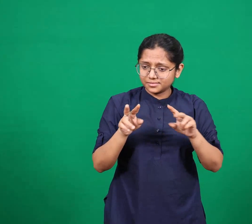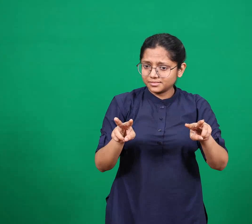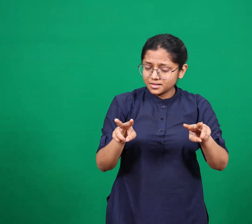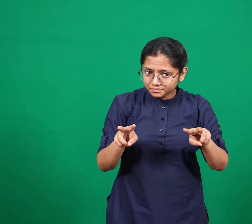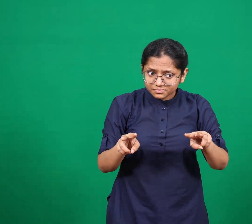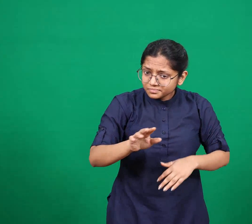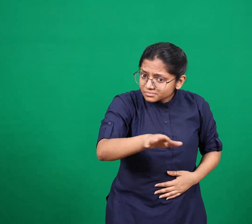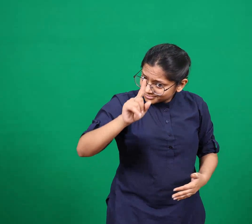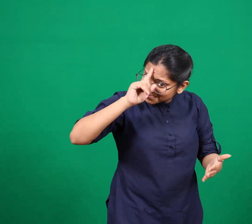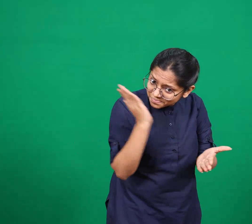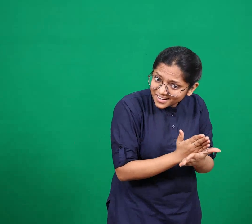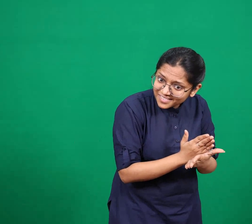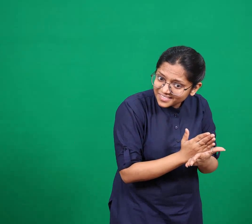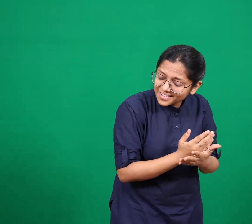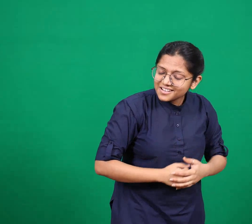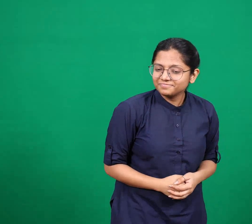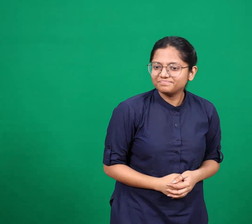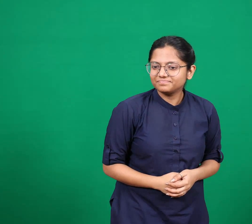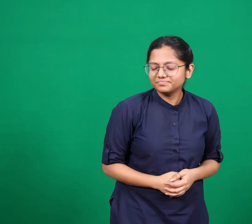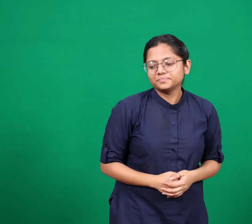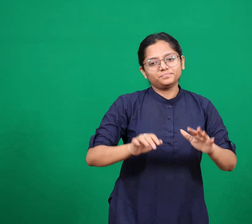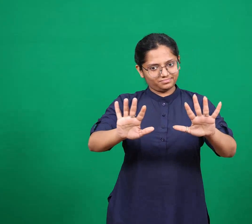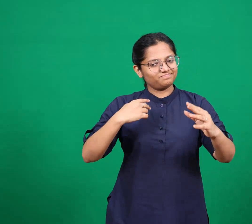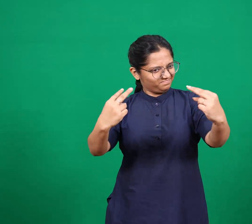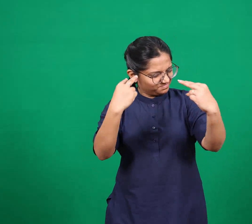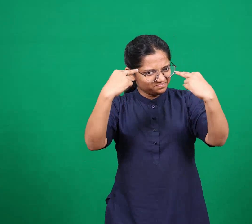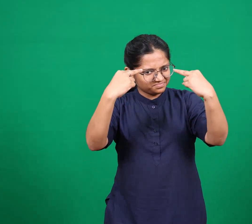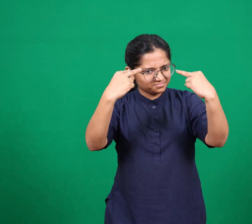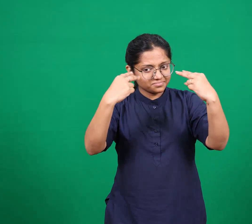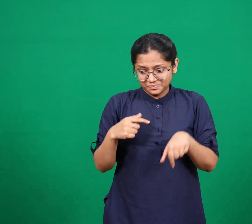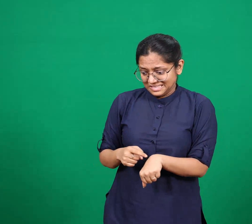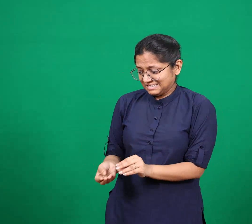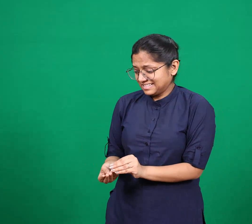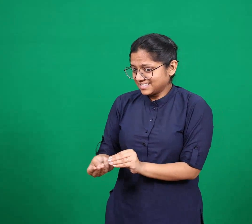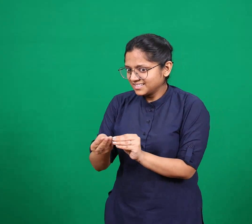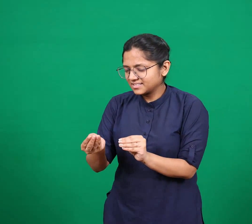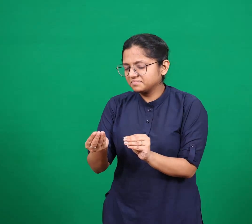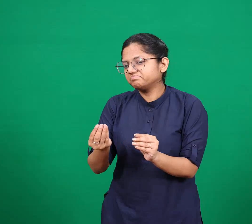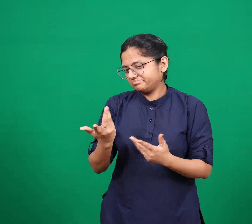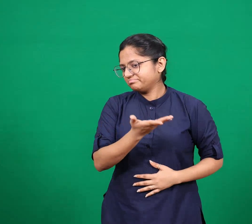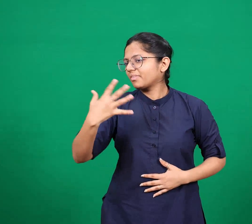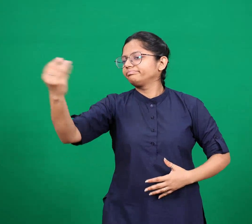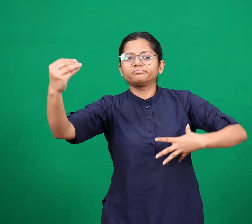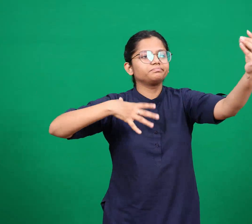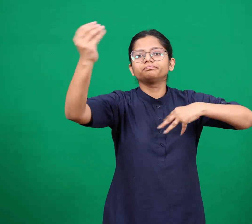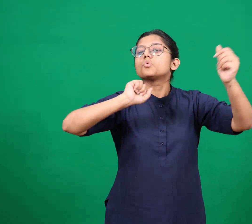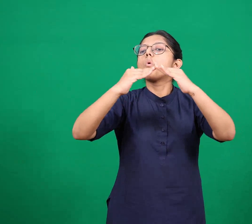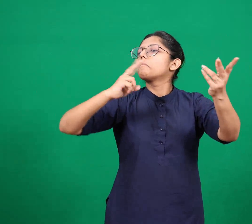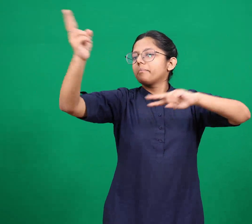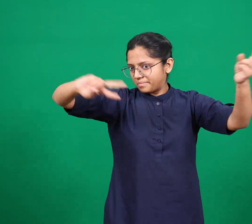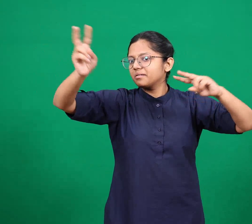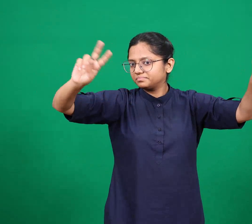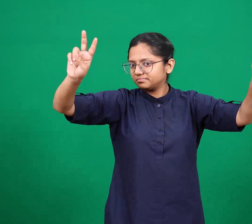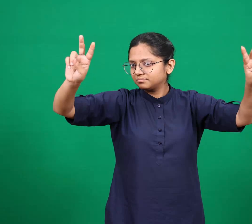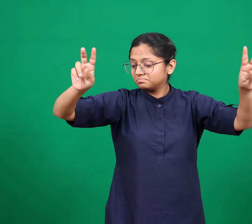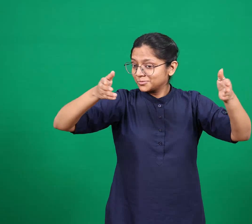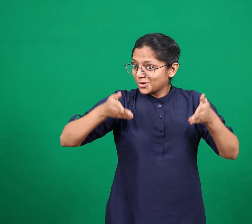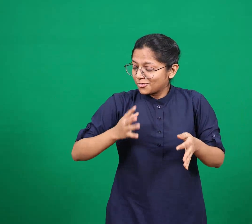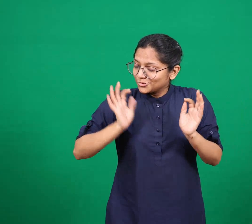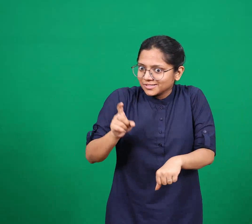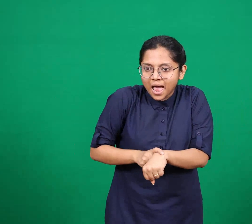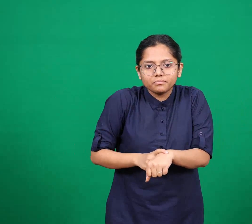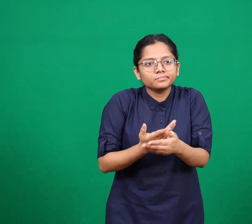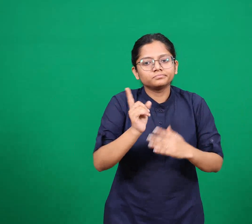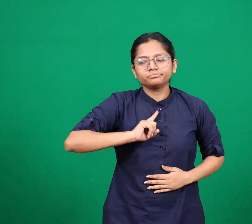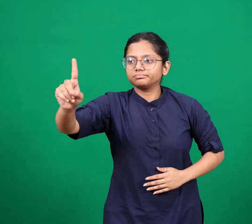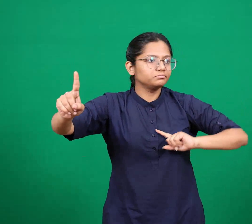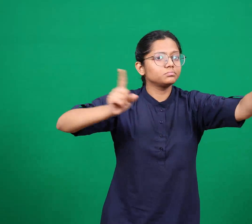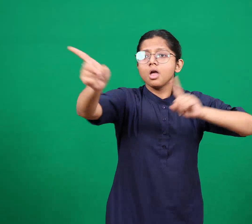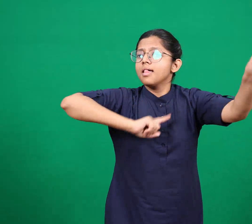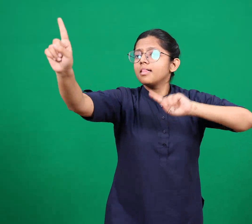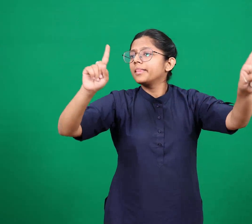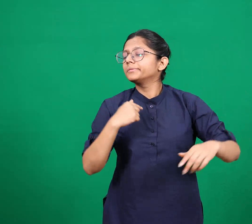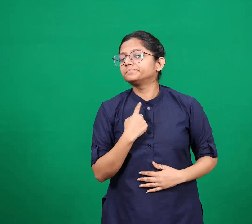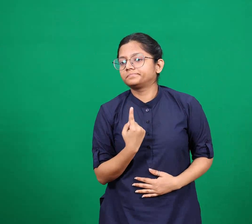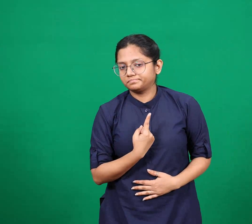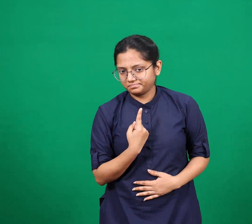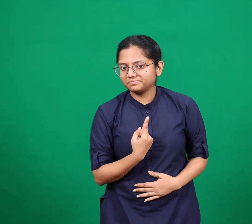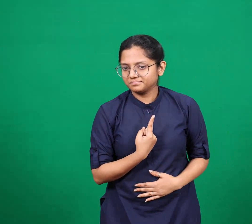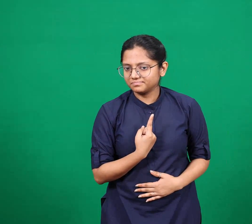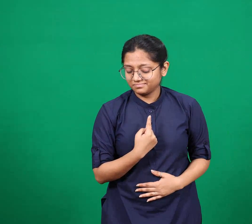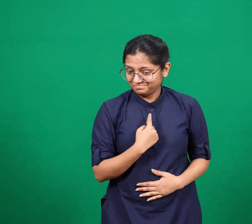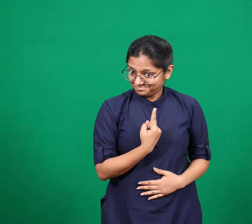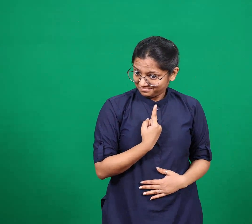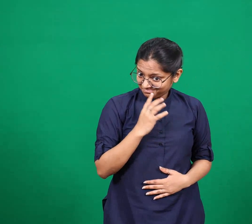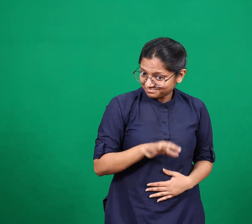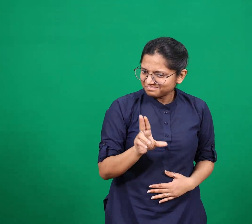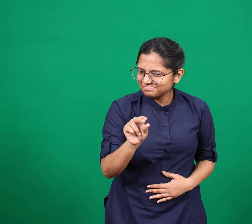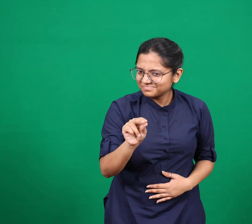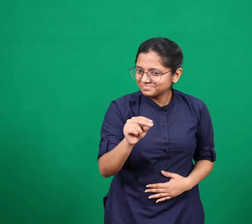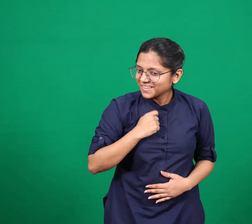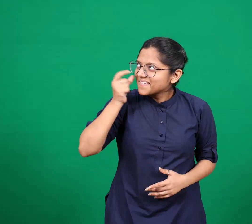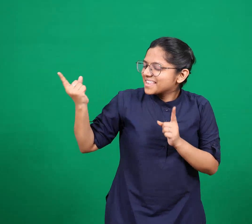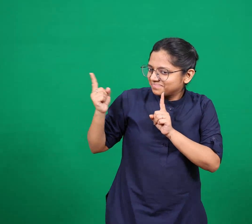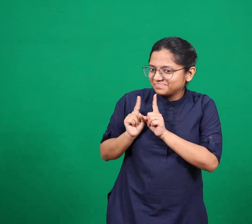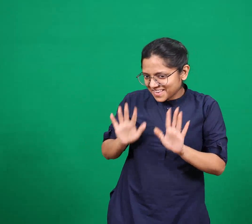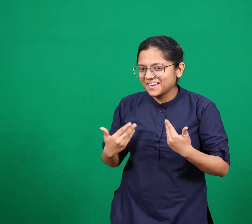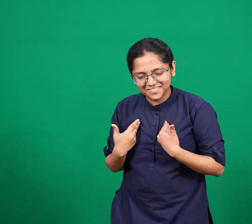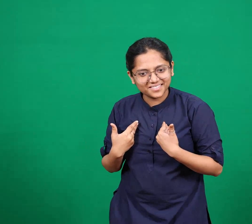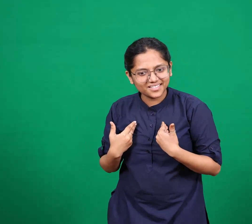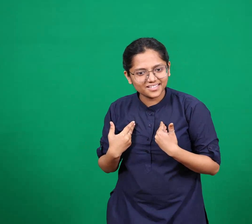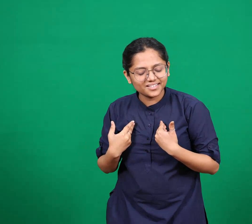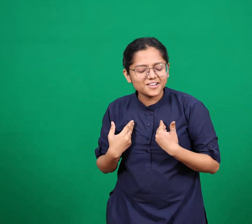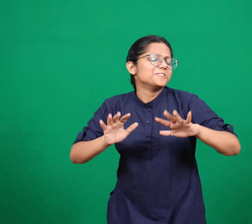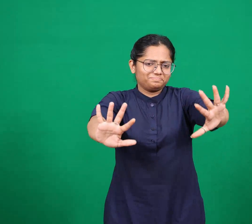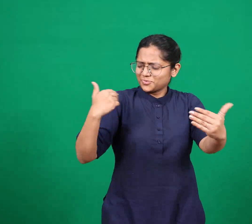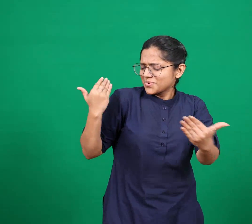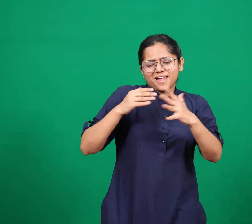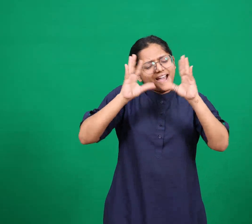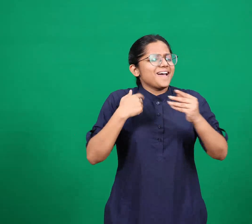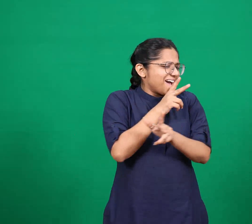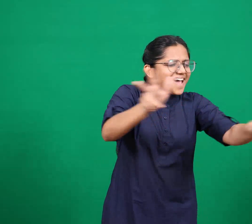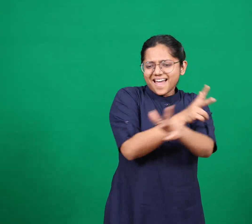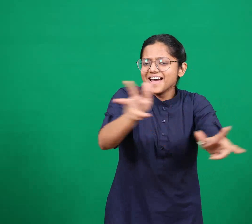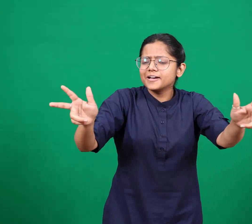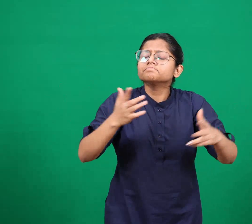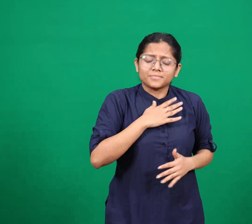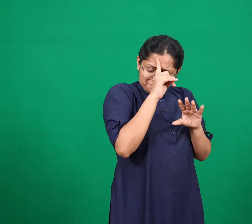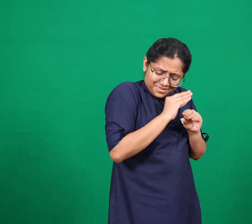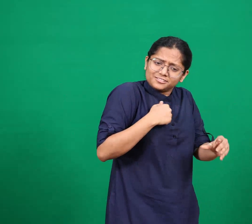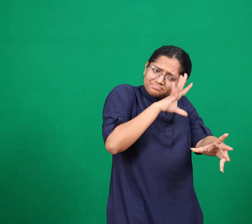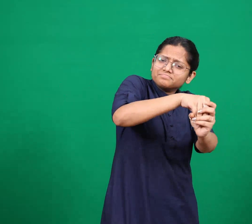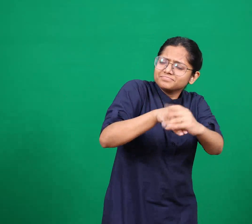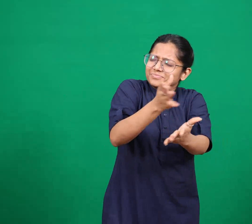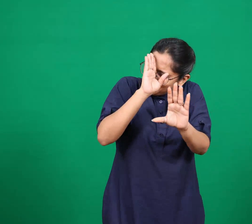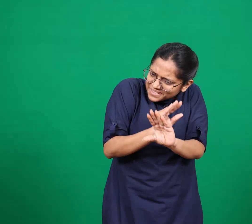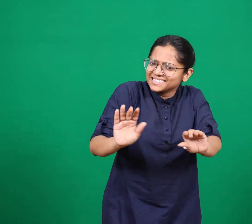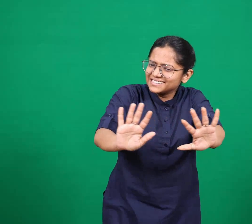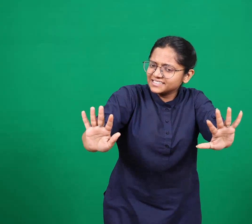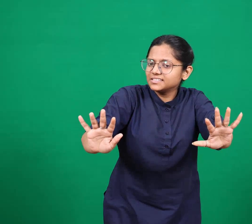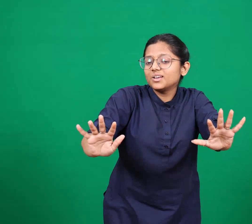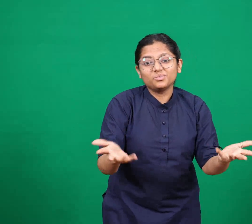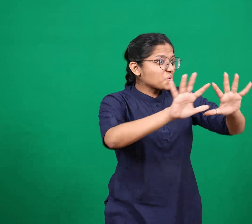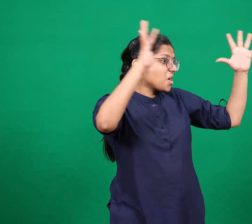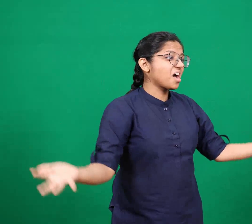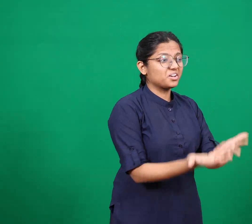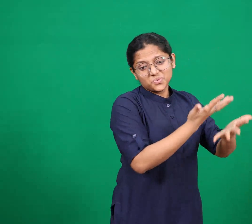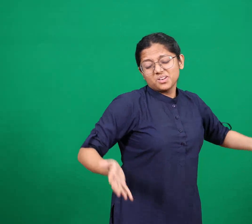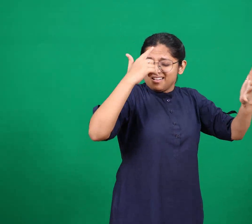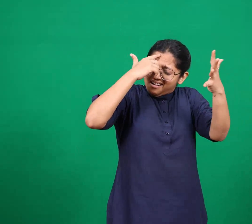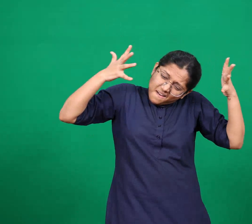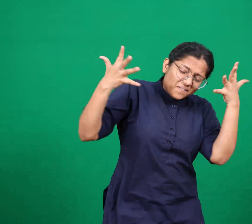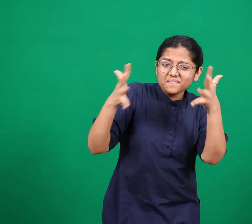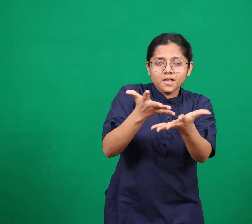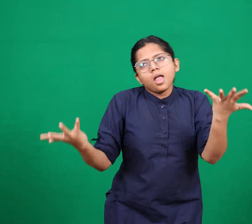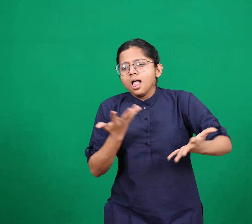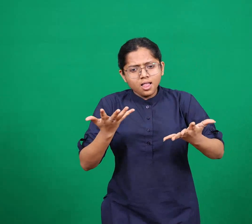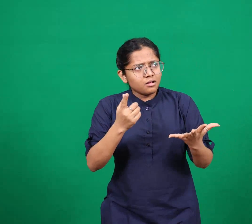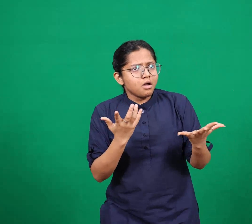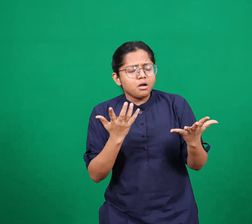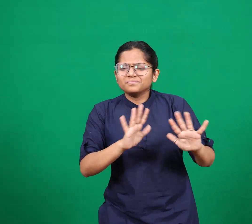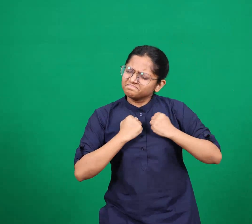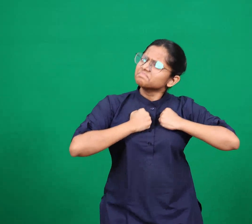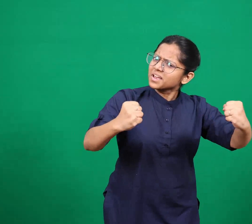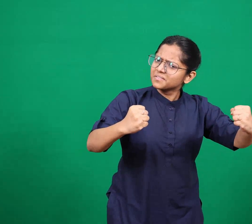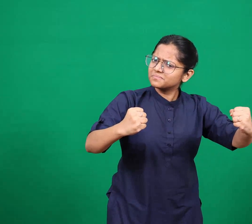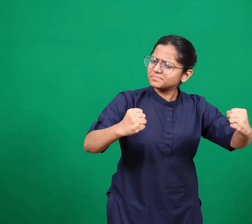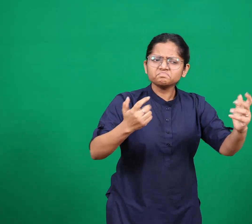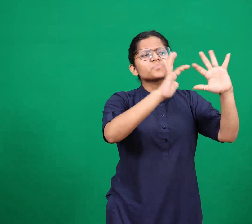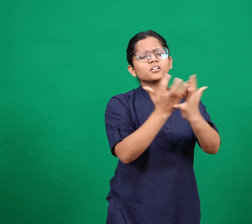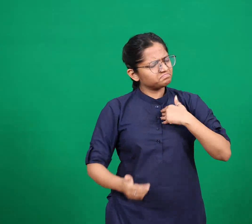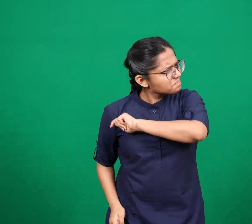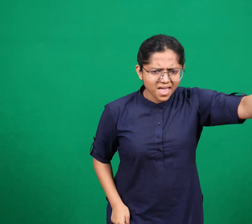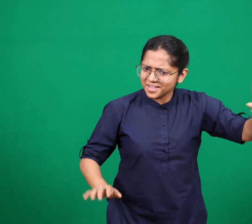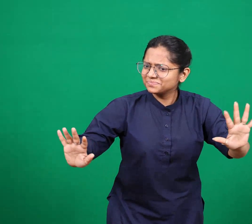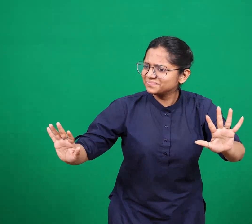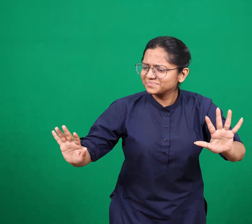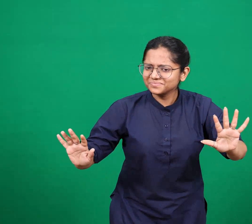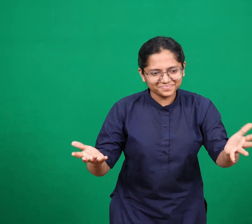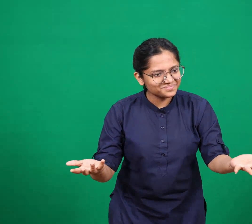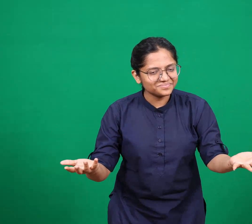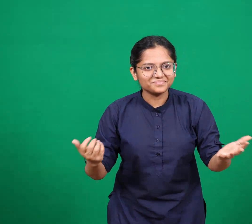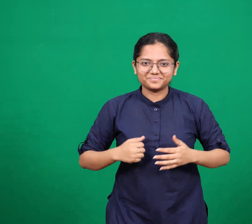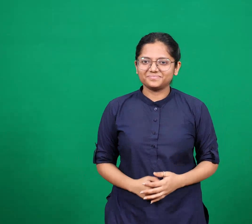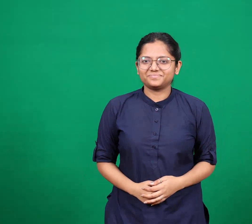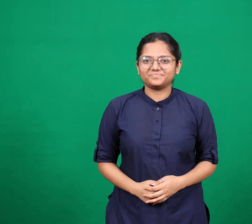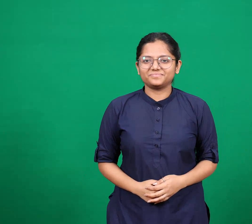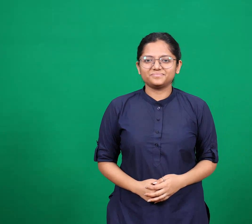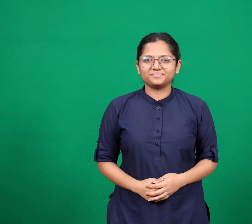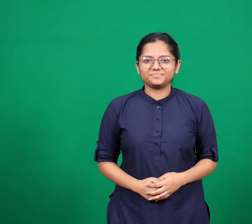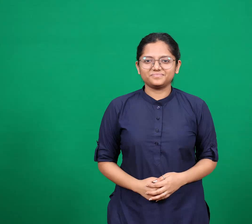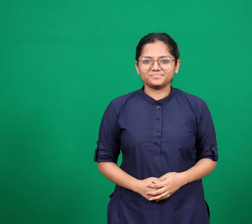Jesus replied. "Look, an hour is coming and has already come when you will be scattered, each to his own home, and you will leave Me all alone. Yet I am not alone, because the Father is with Me. I have told you these things so that in Me you may have peace. In the world you will have tribulation. But take courage; I have overcome the world!"